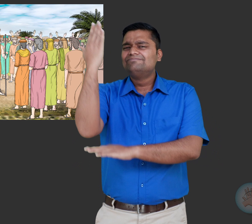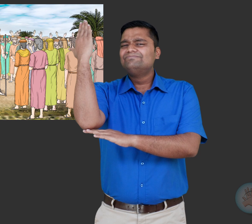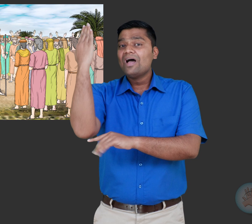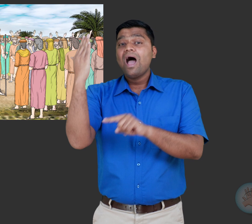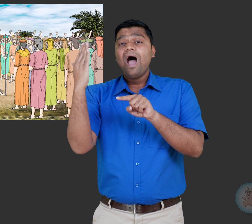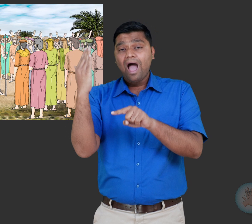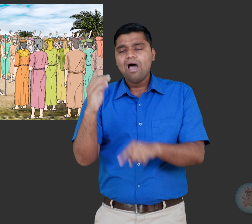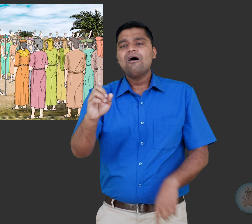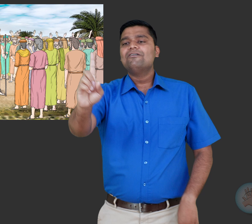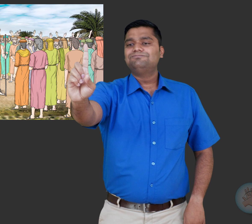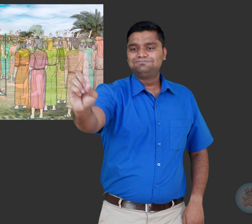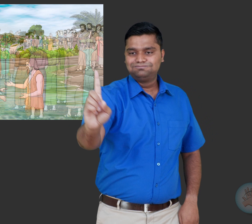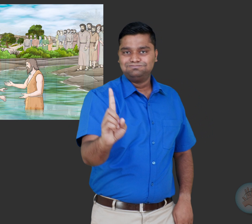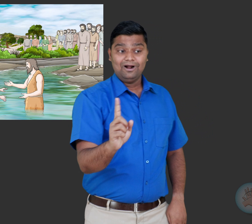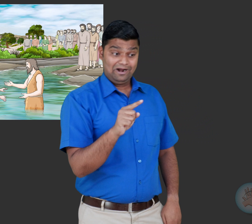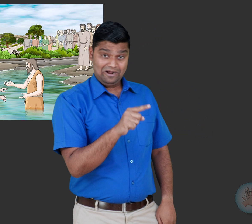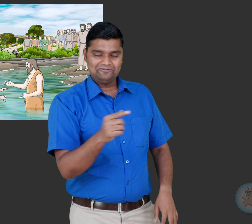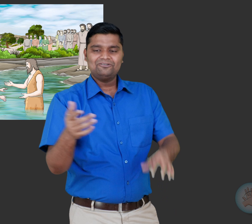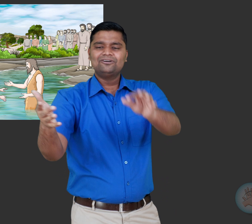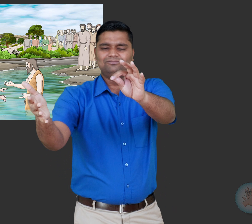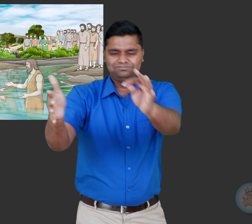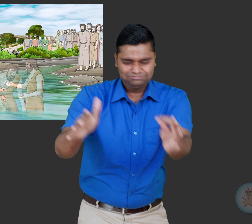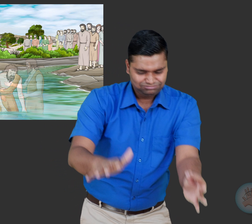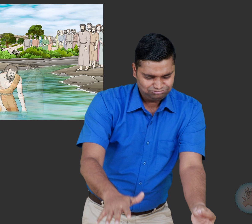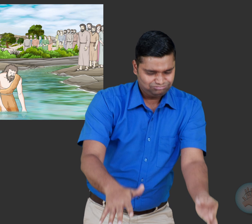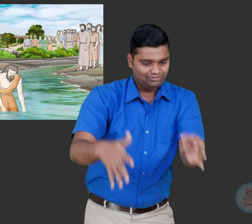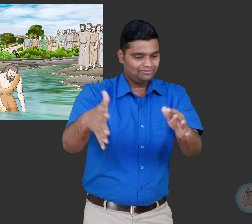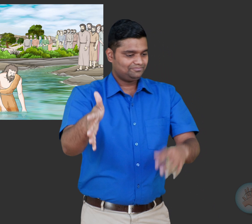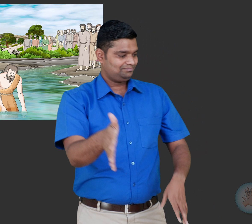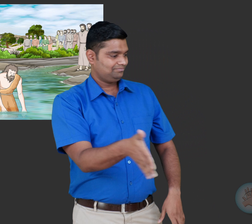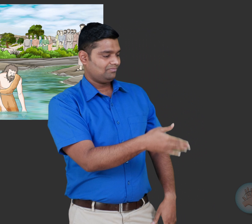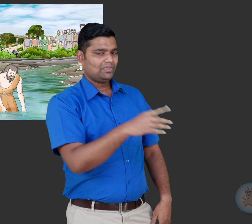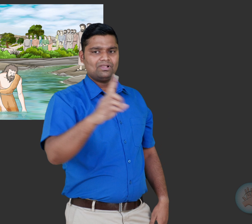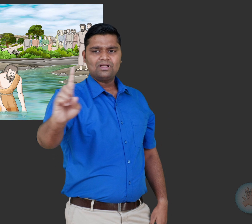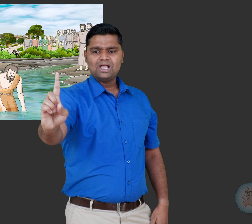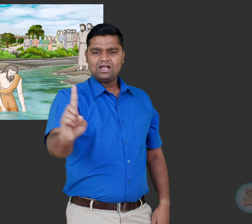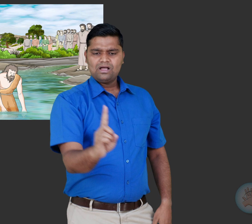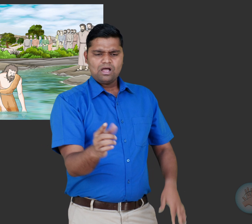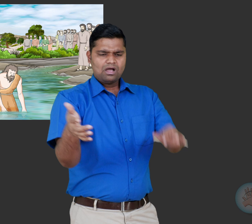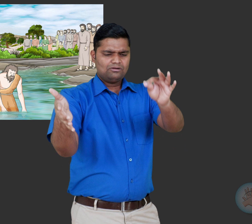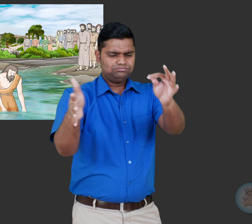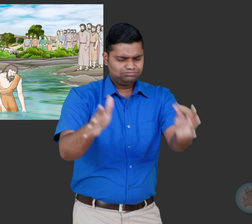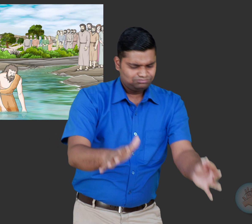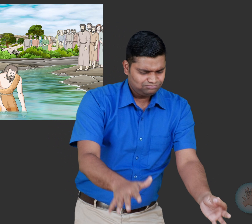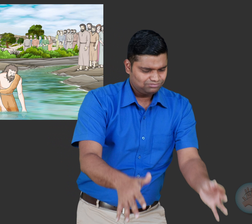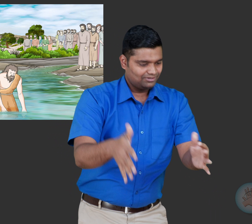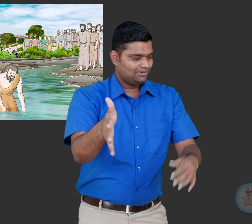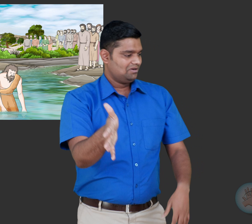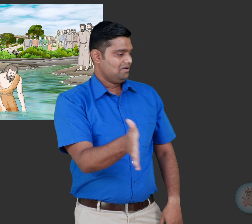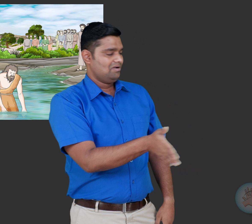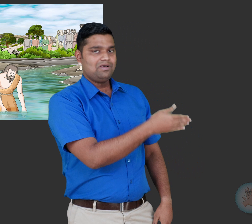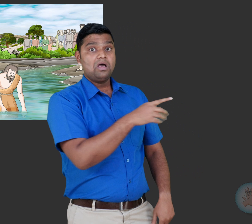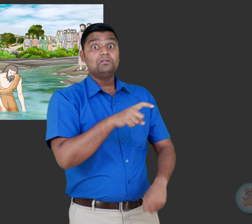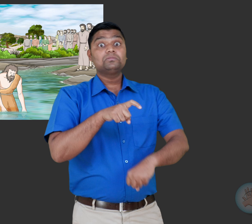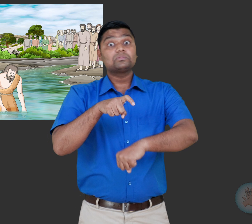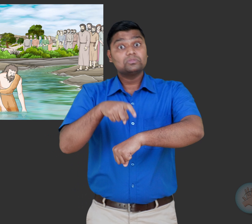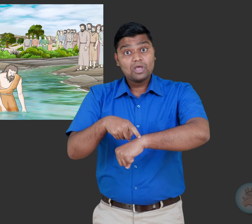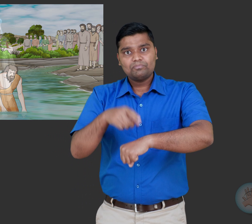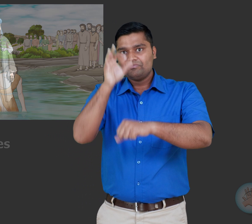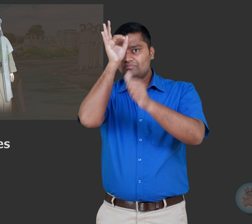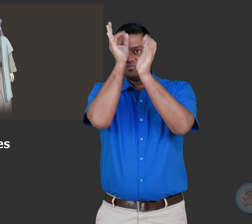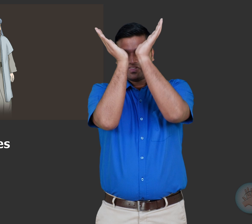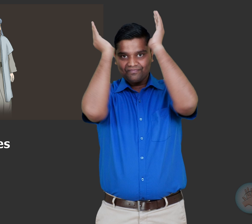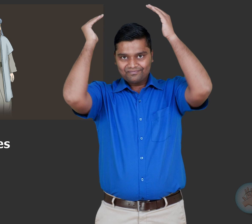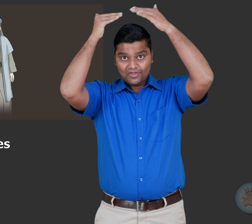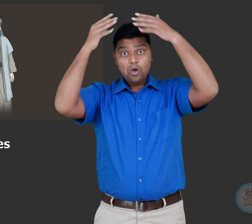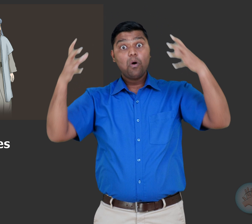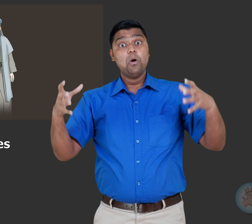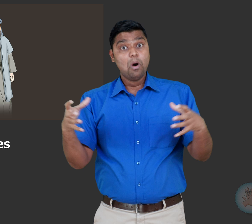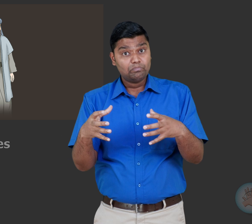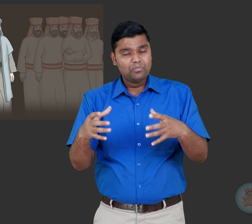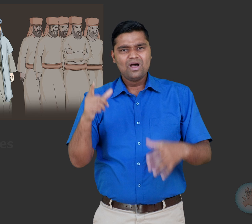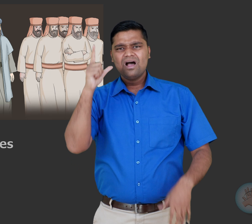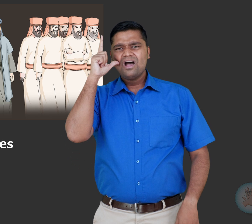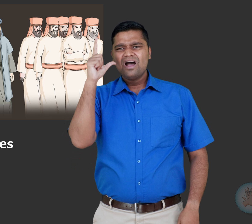Confessing their sins, they were baptized by him in the Jordan River.